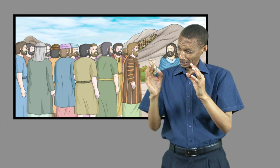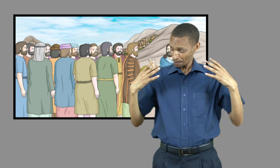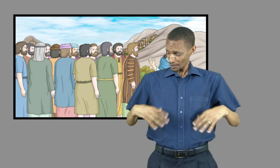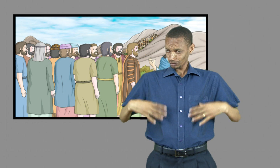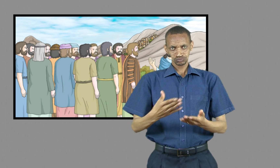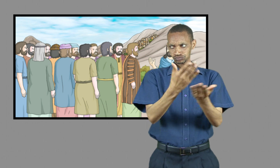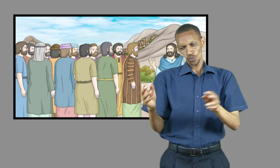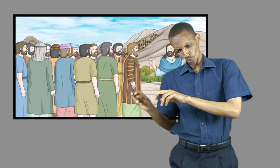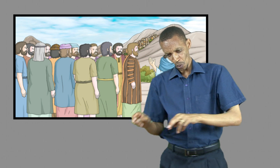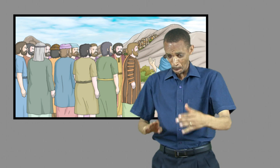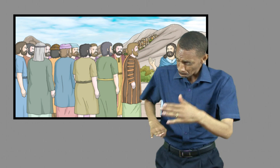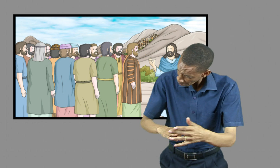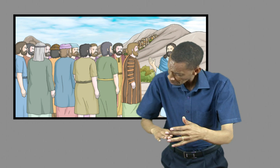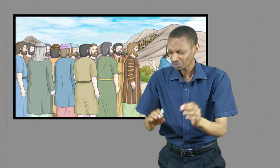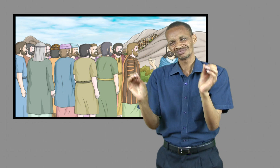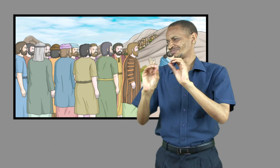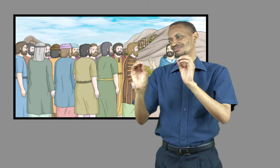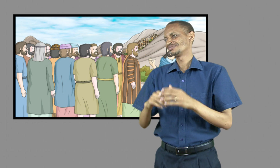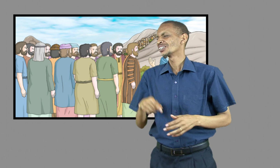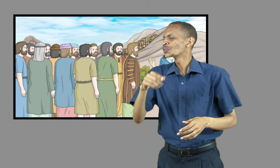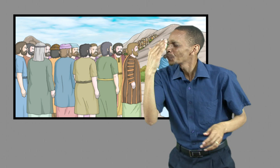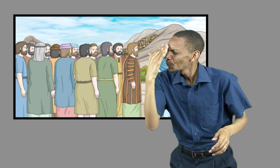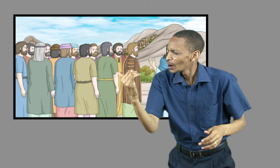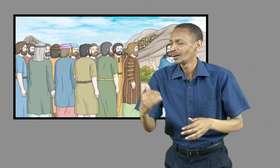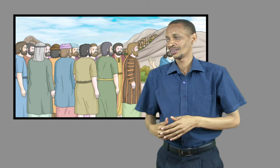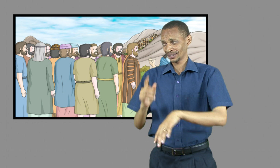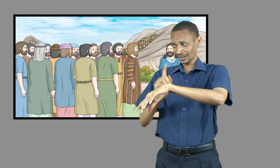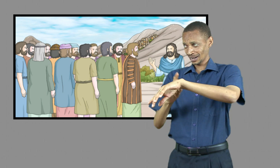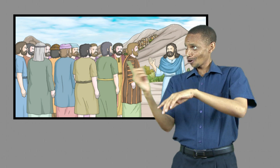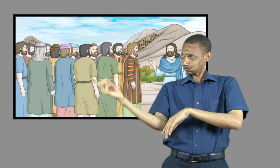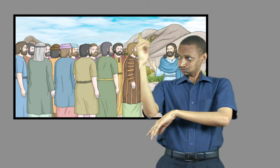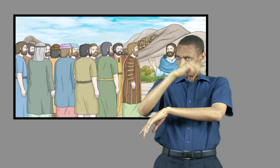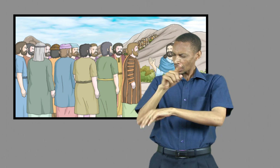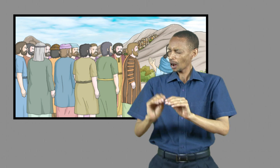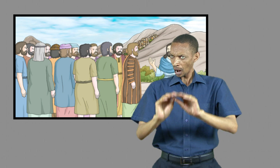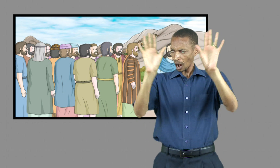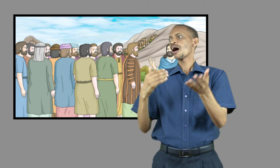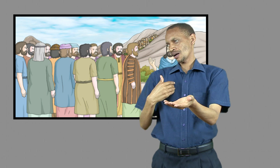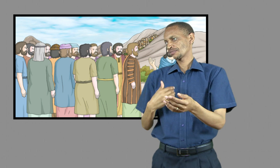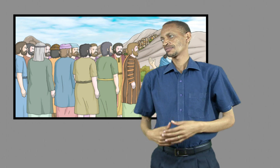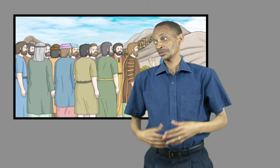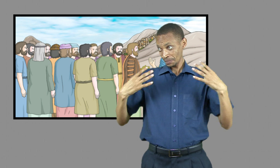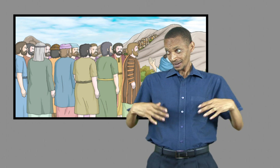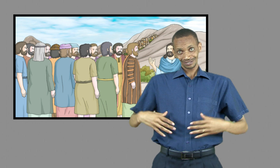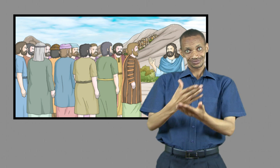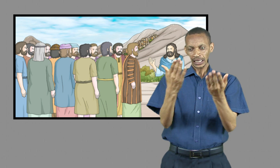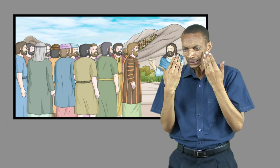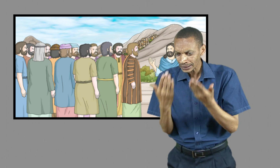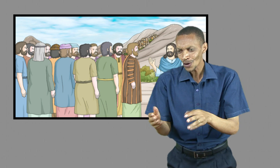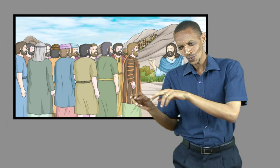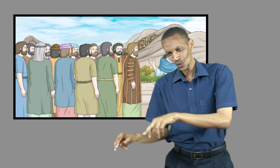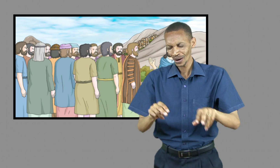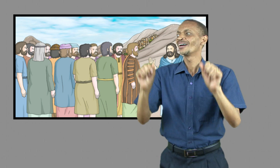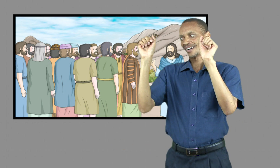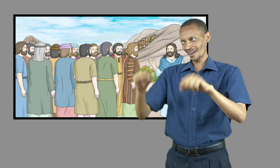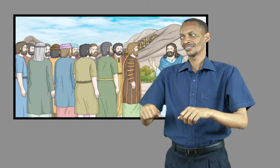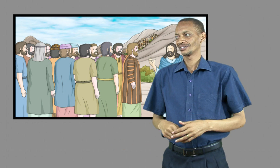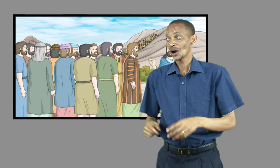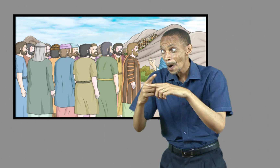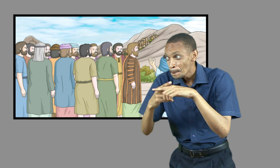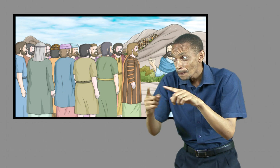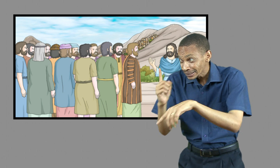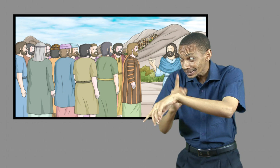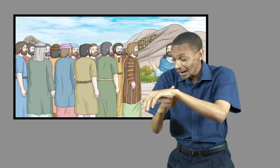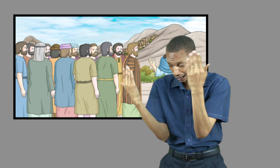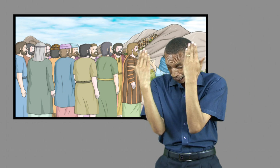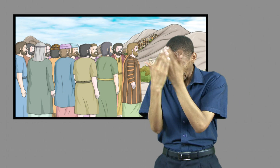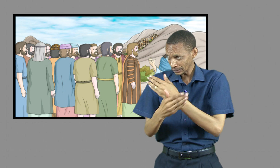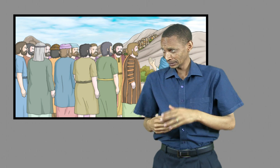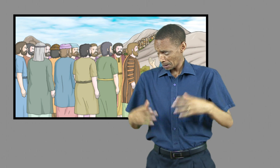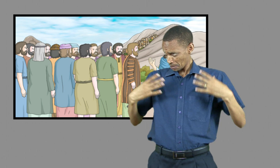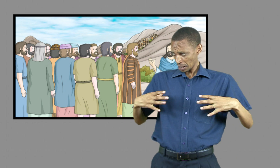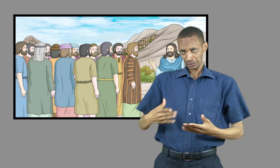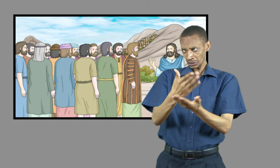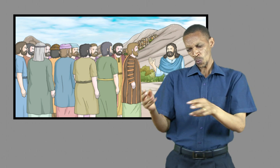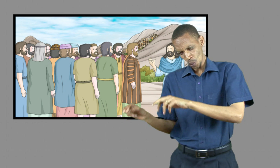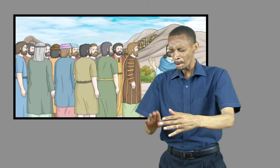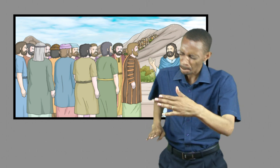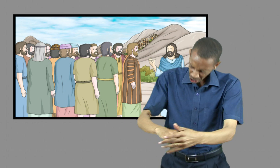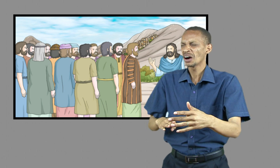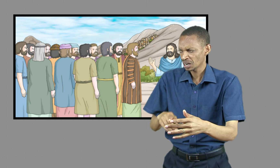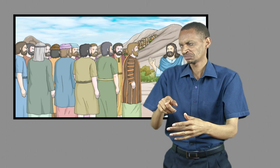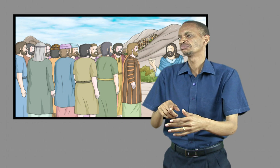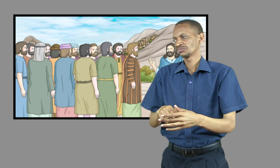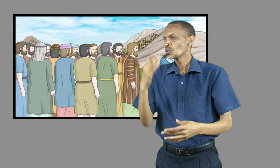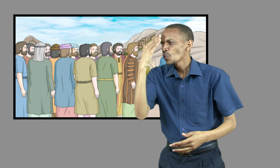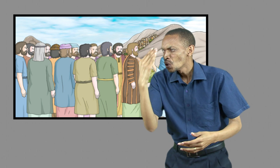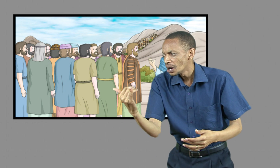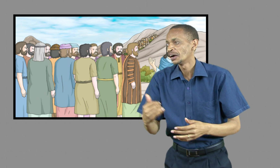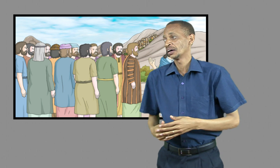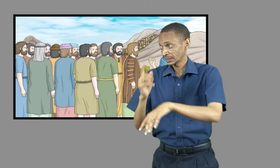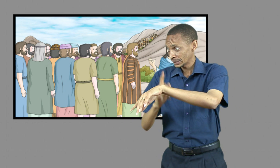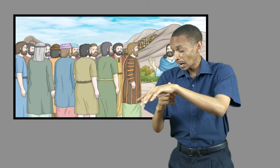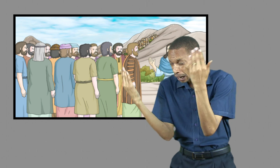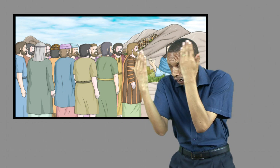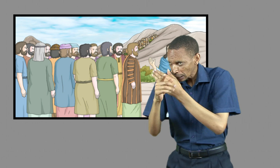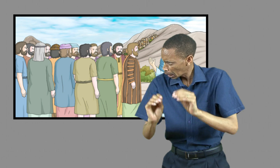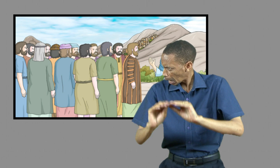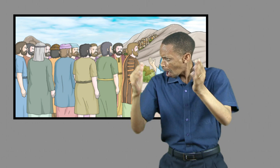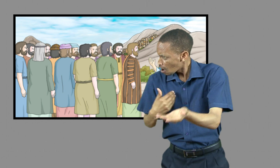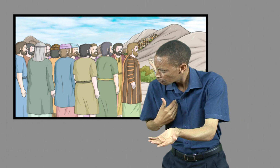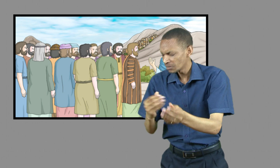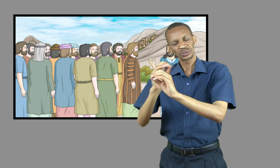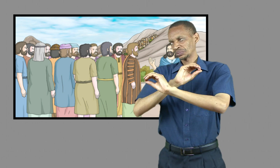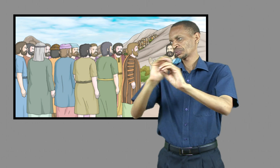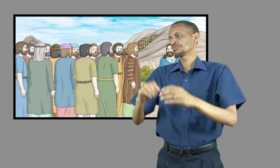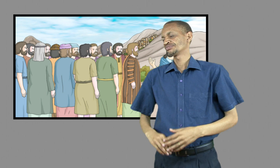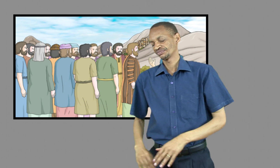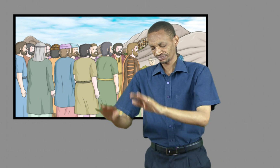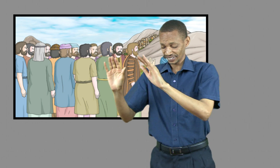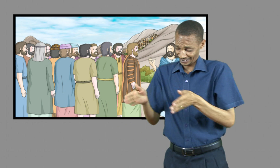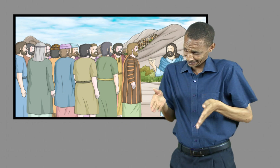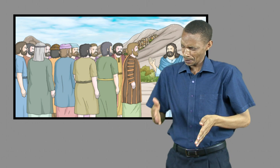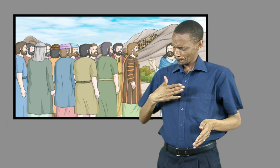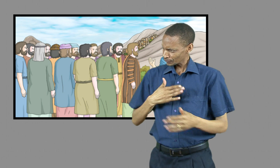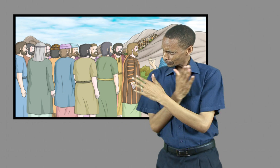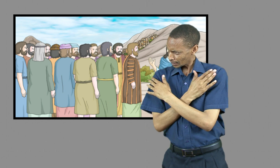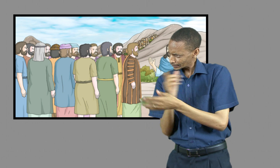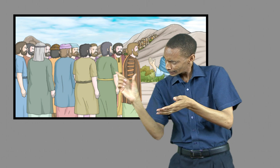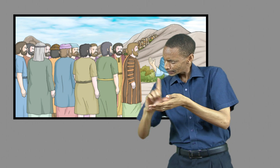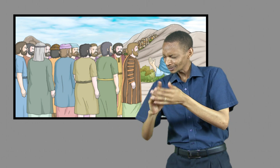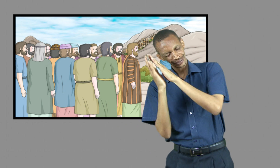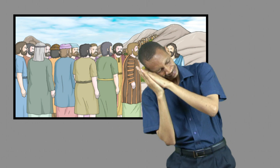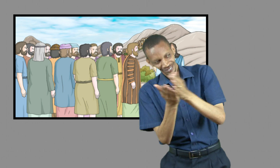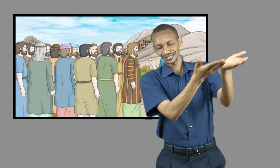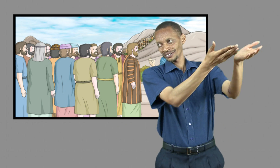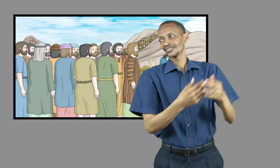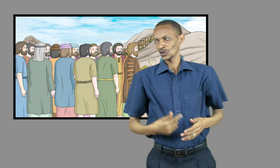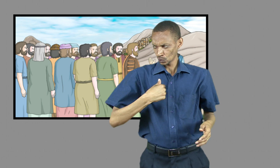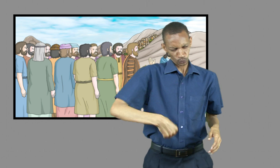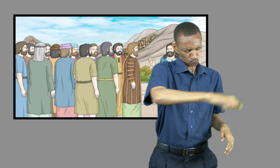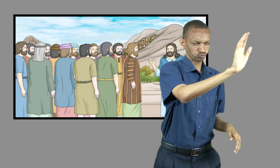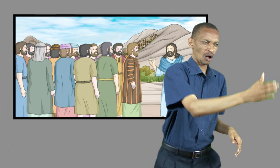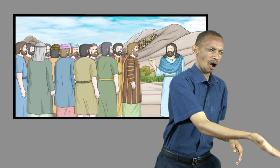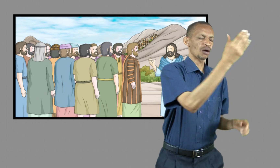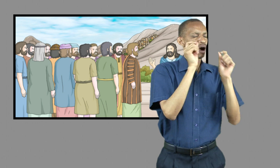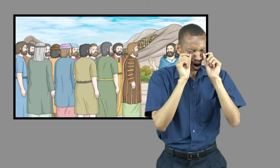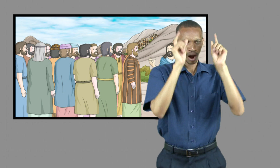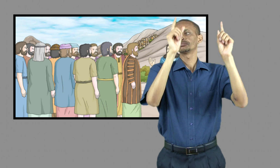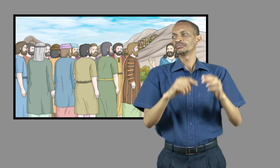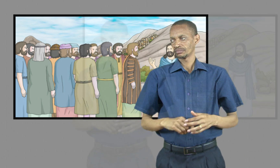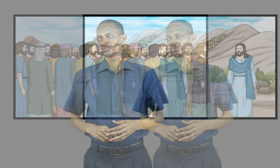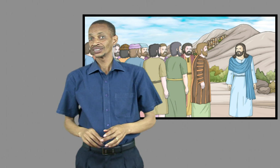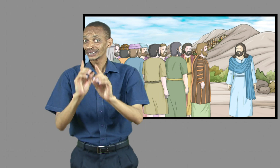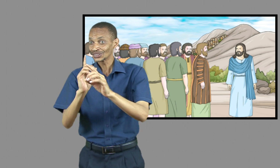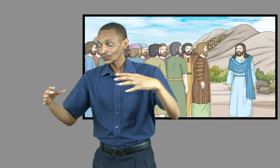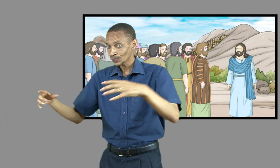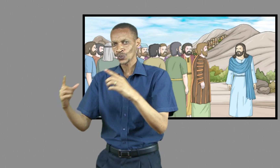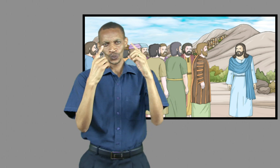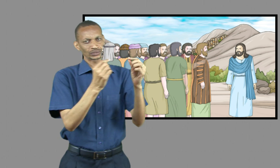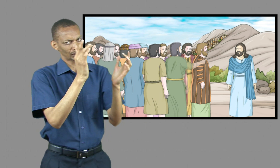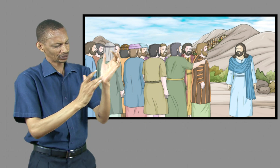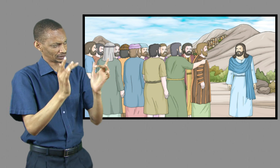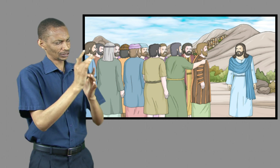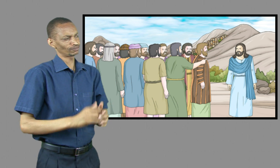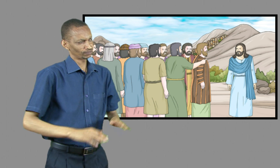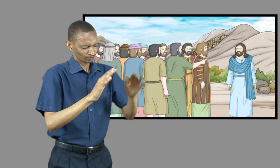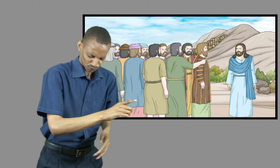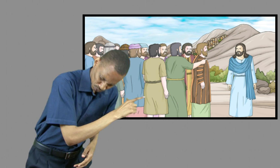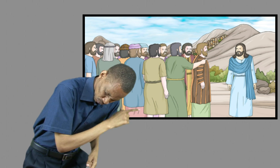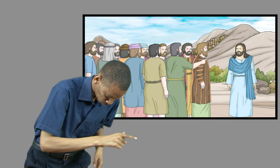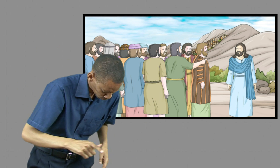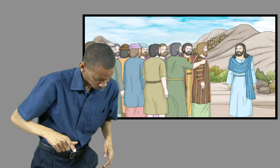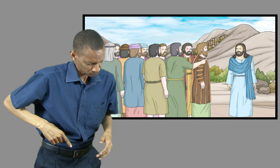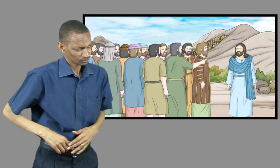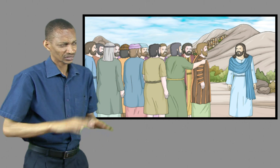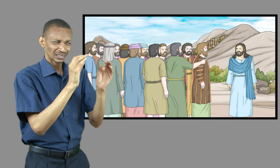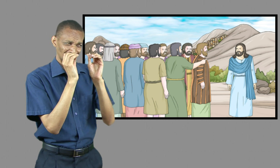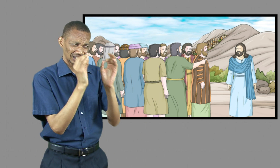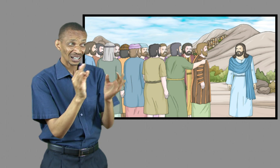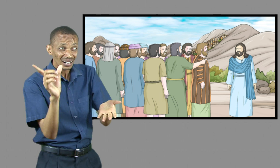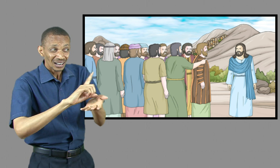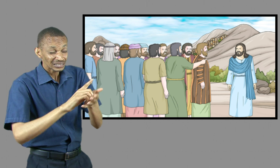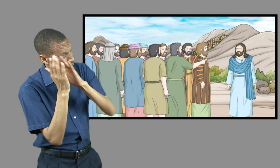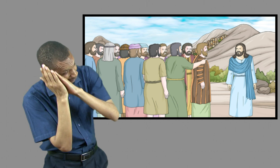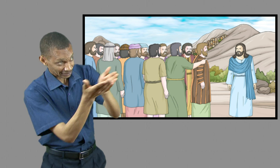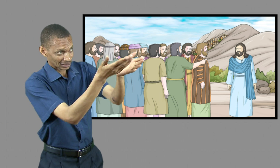After He had said this, He told them, “Our friend Lazarus has fallen asleep, but I am going there to wake him up.” His disciples replied, “Lord, if he is sleeping, he will get better.”